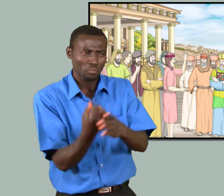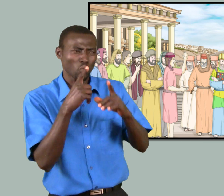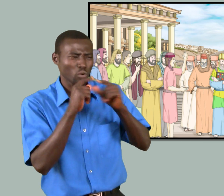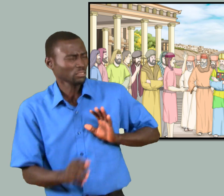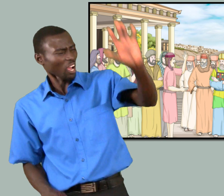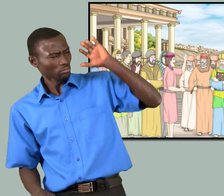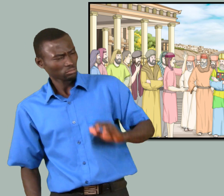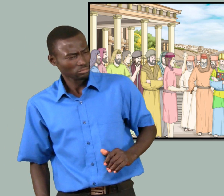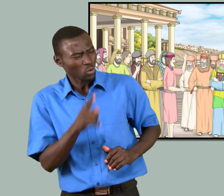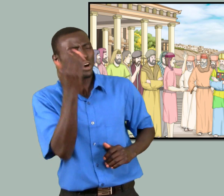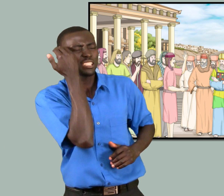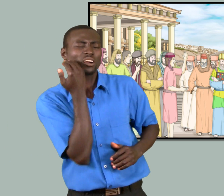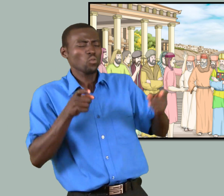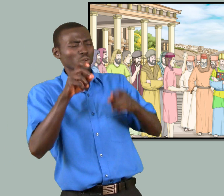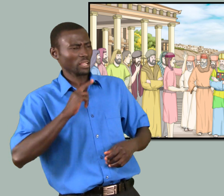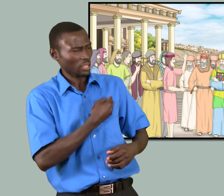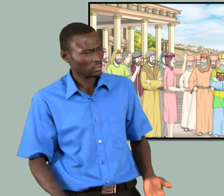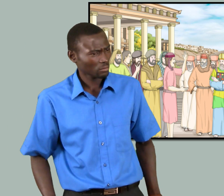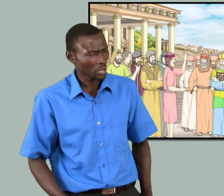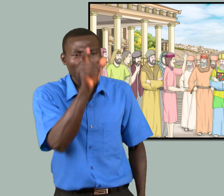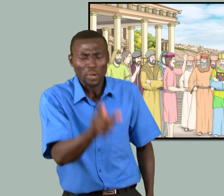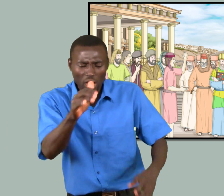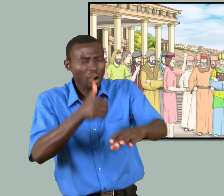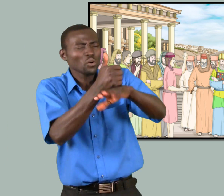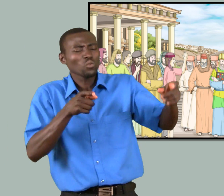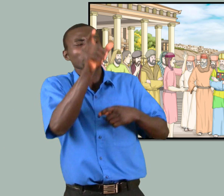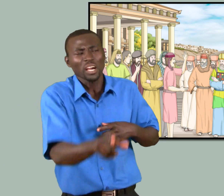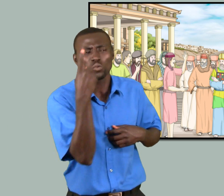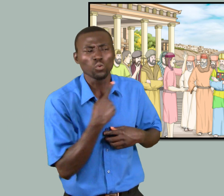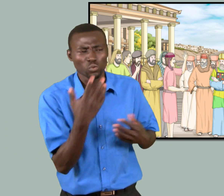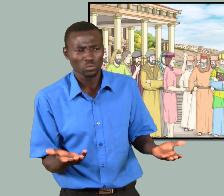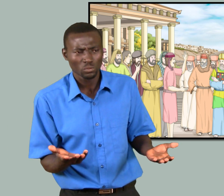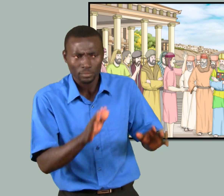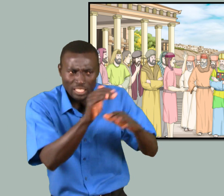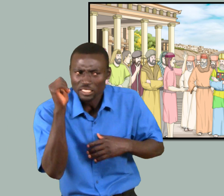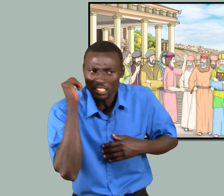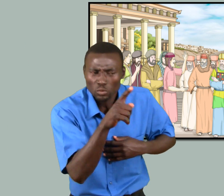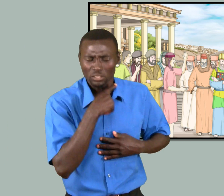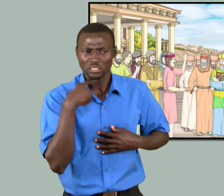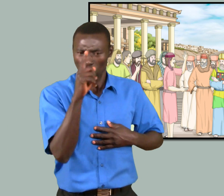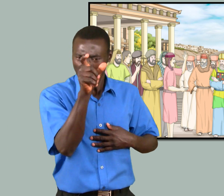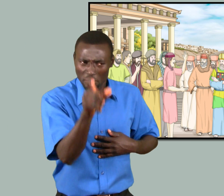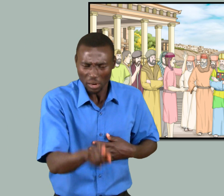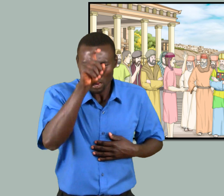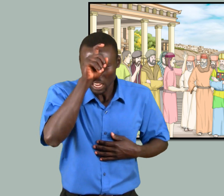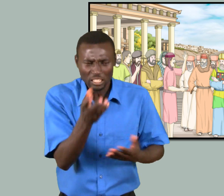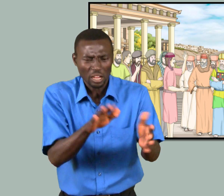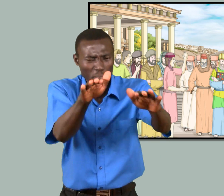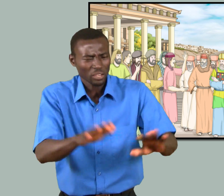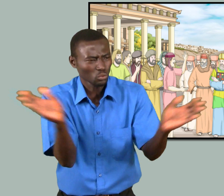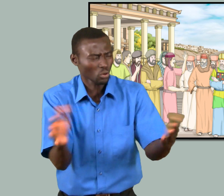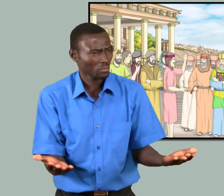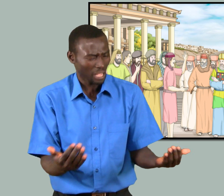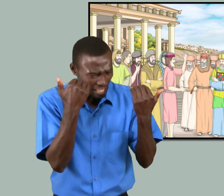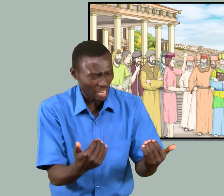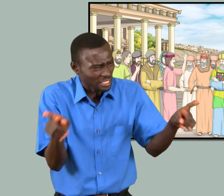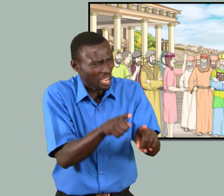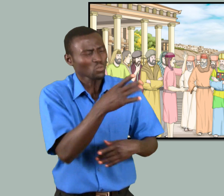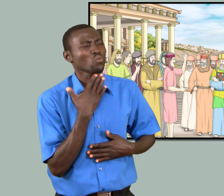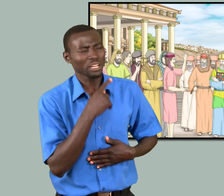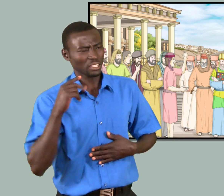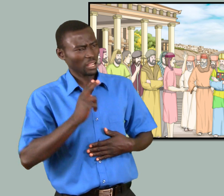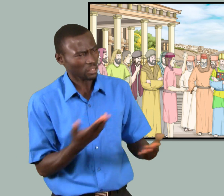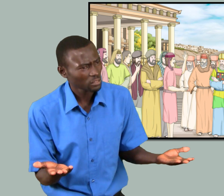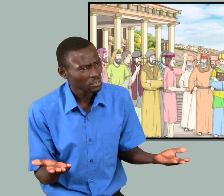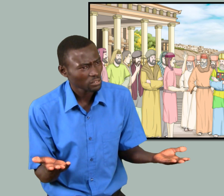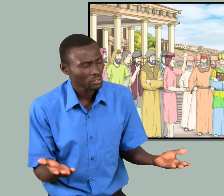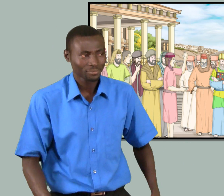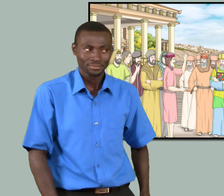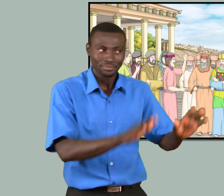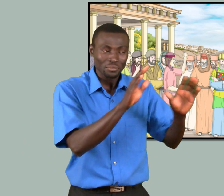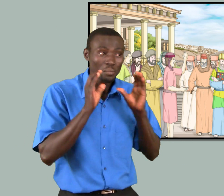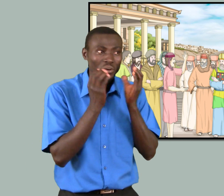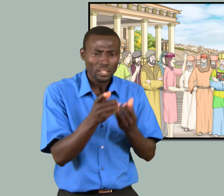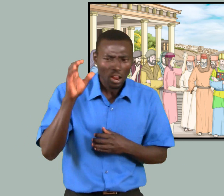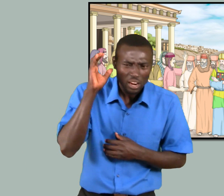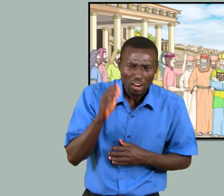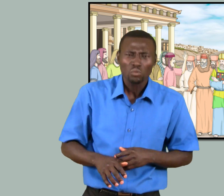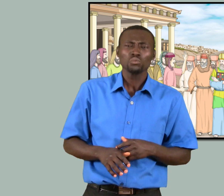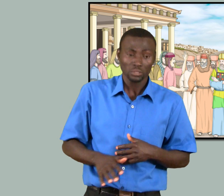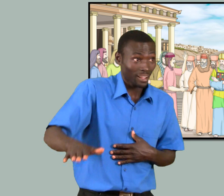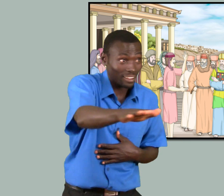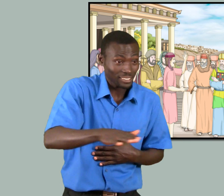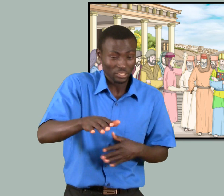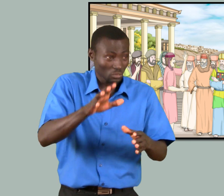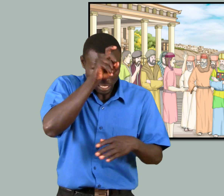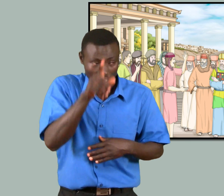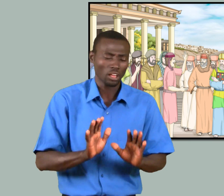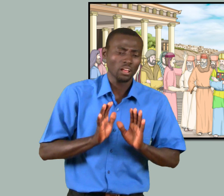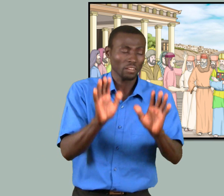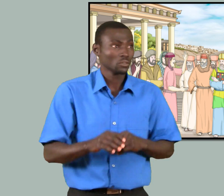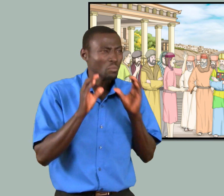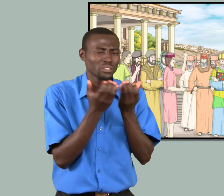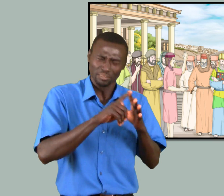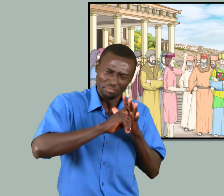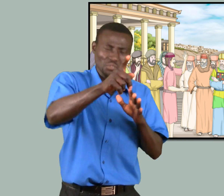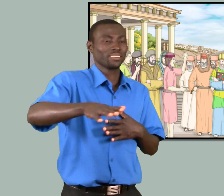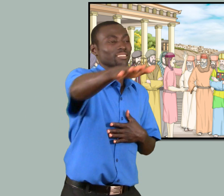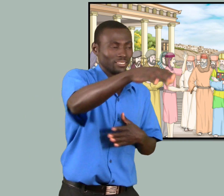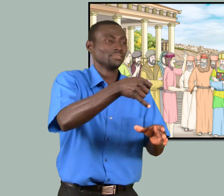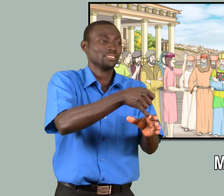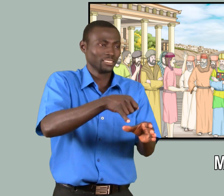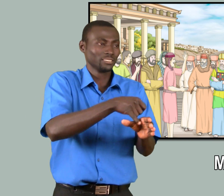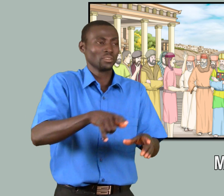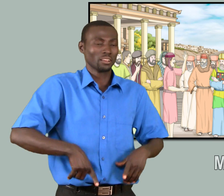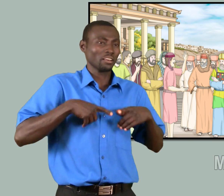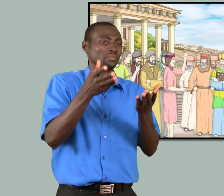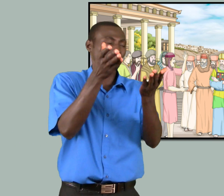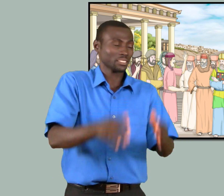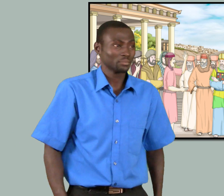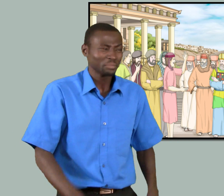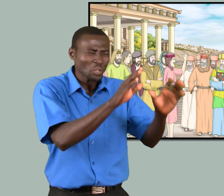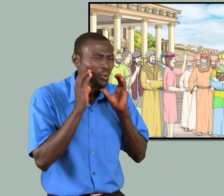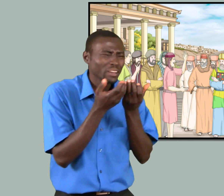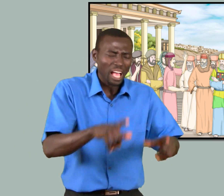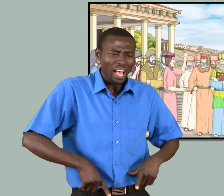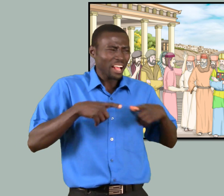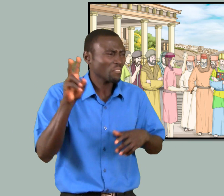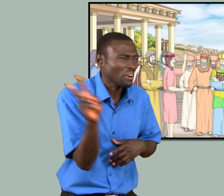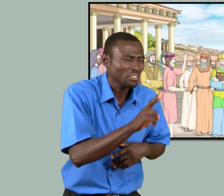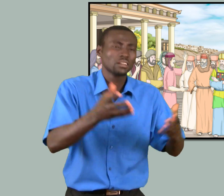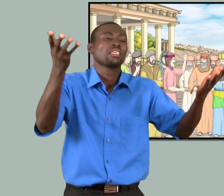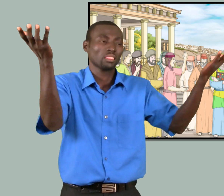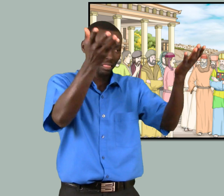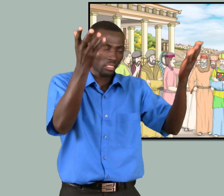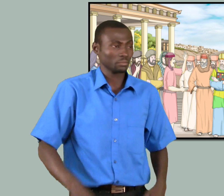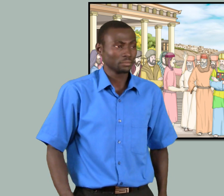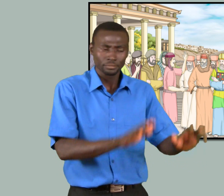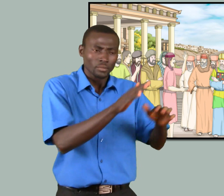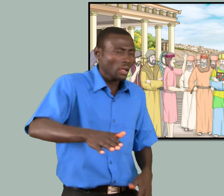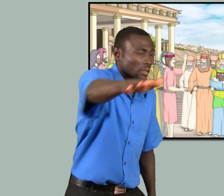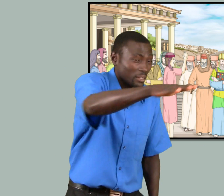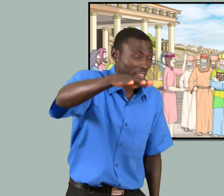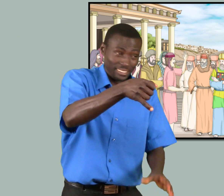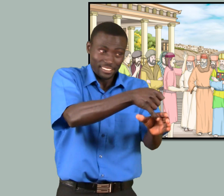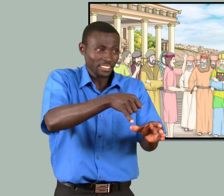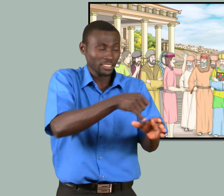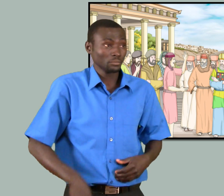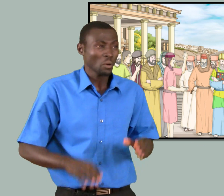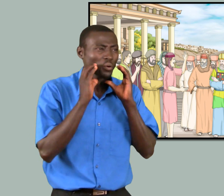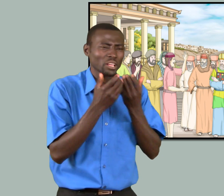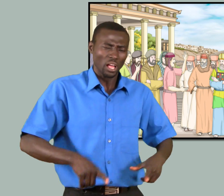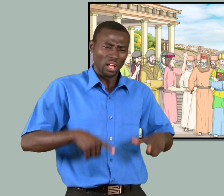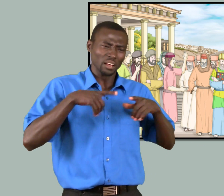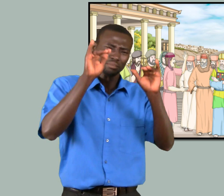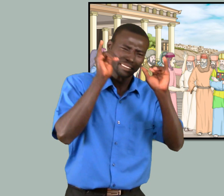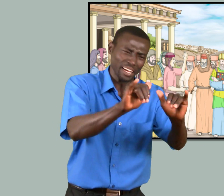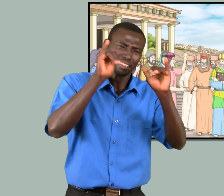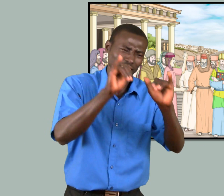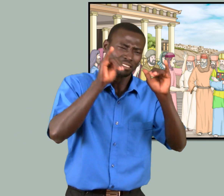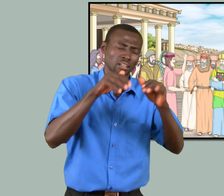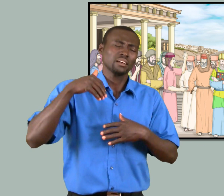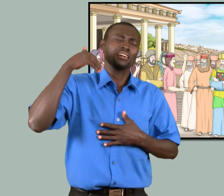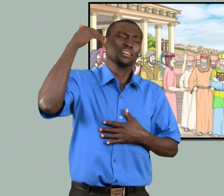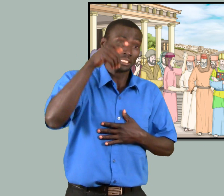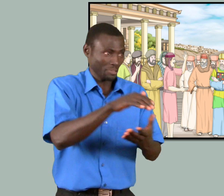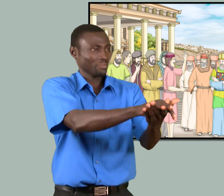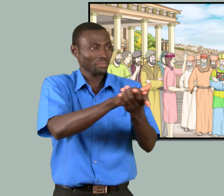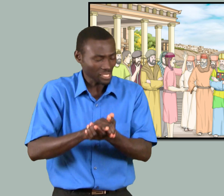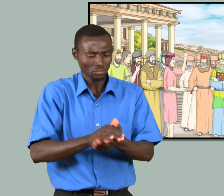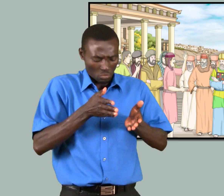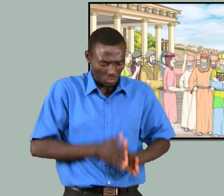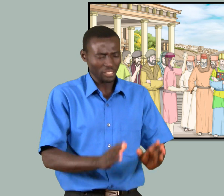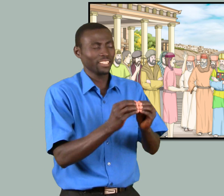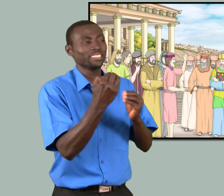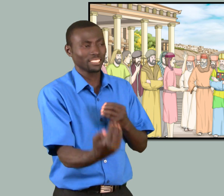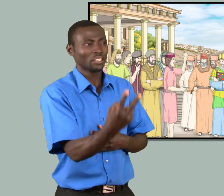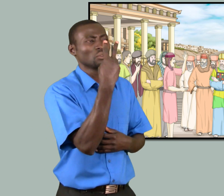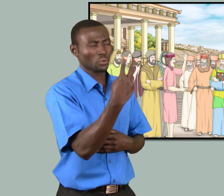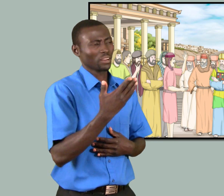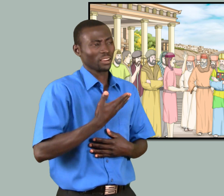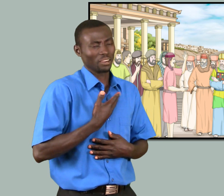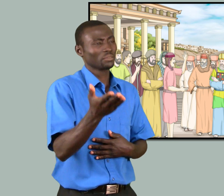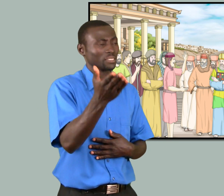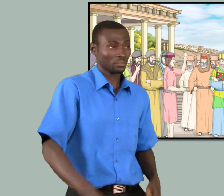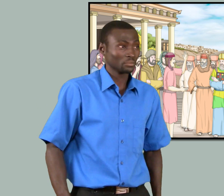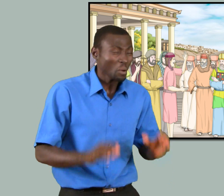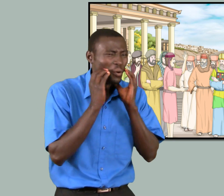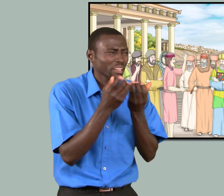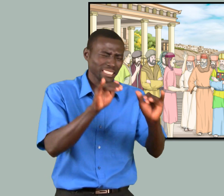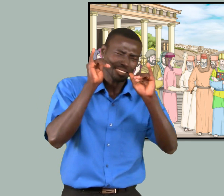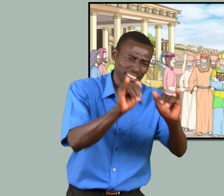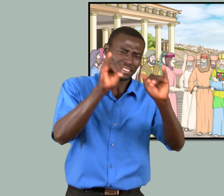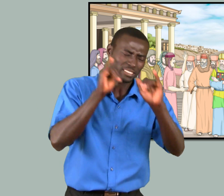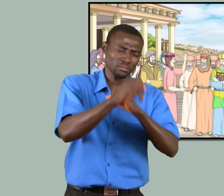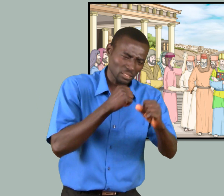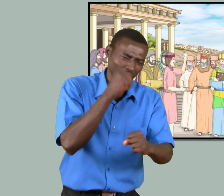Why are you mistreating each other?’ But the man who was abusing his neighbor pushed Moses aside and said, ‘Who made you ruler and judge over us? Do you want to kill me as you killed the Egyptian yesterday?’